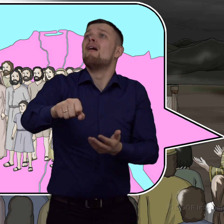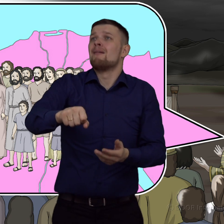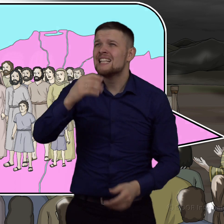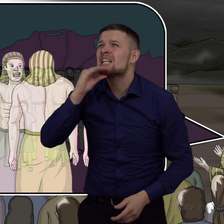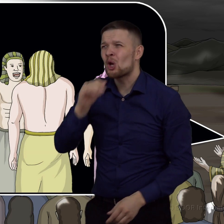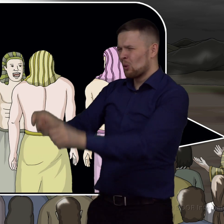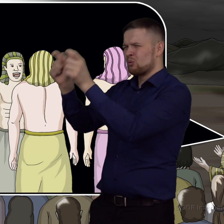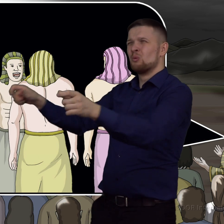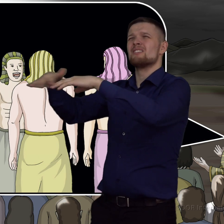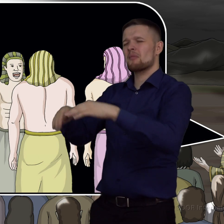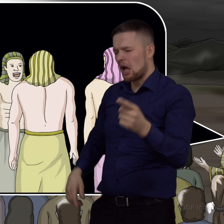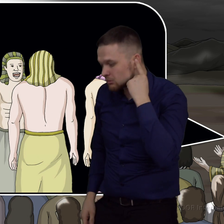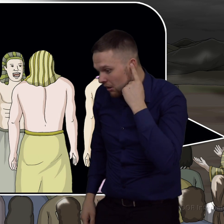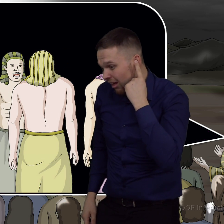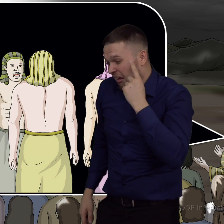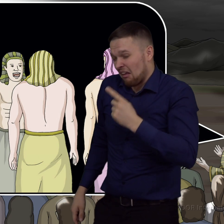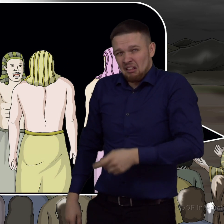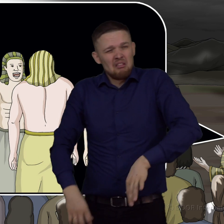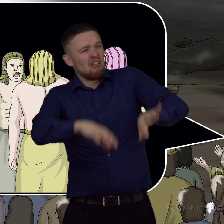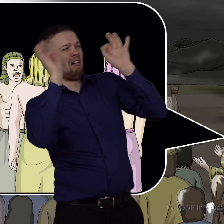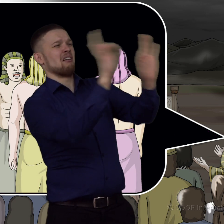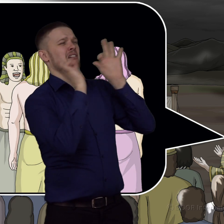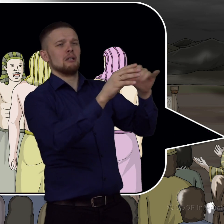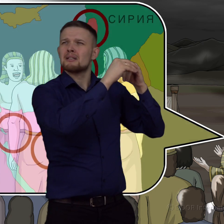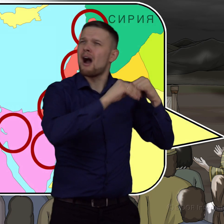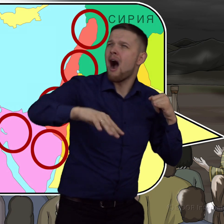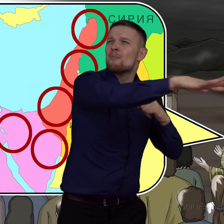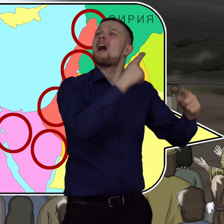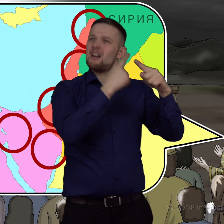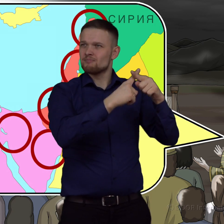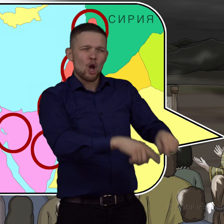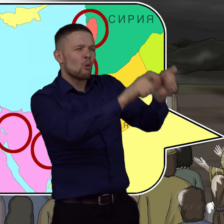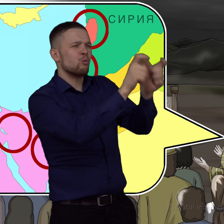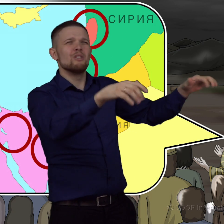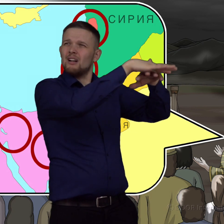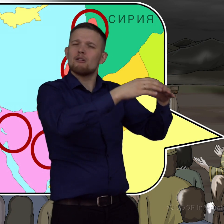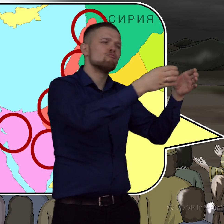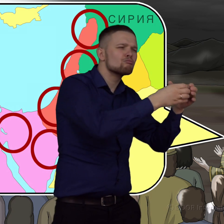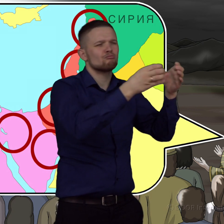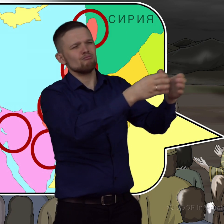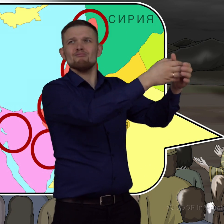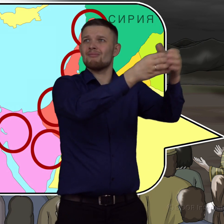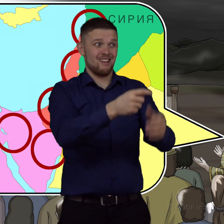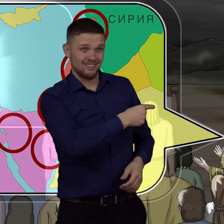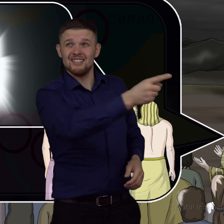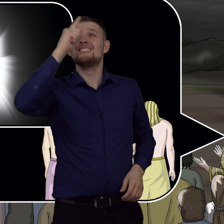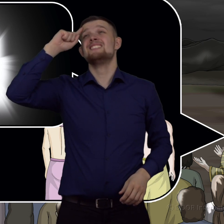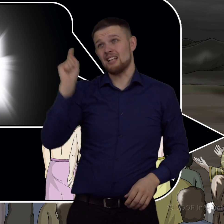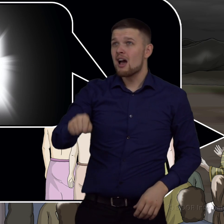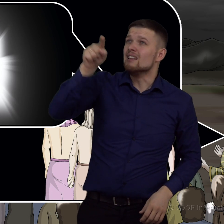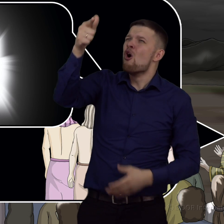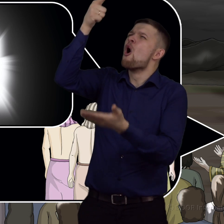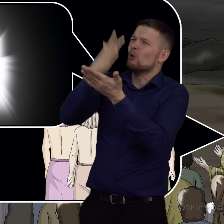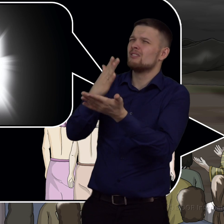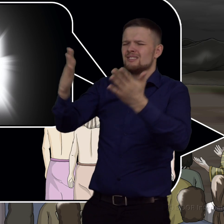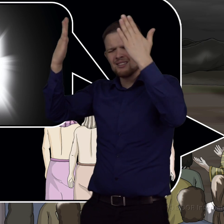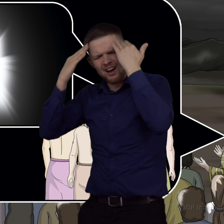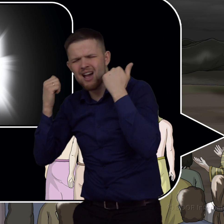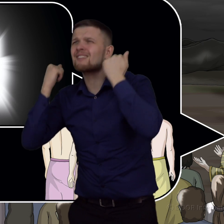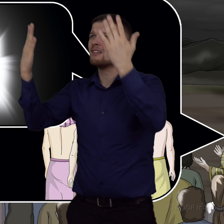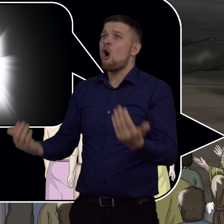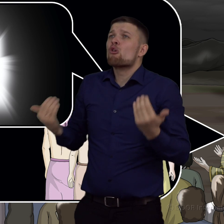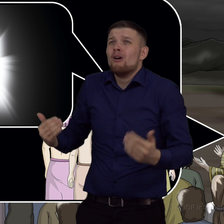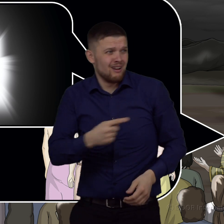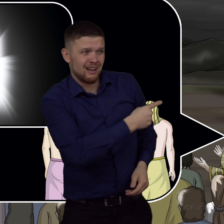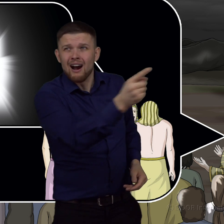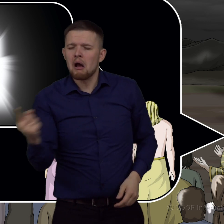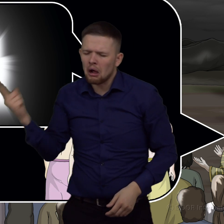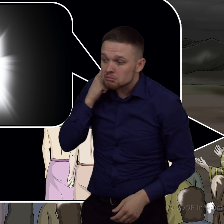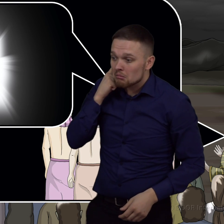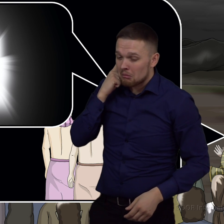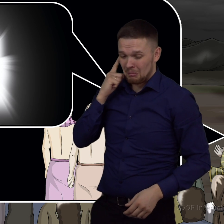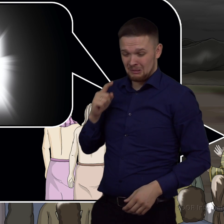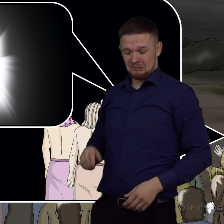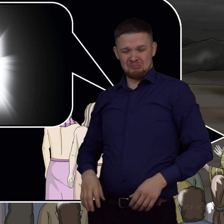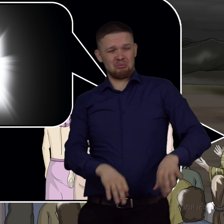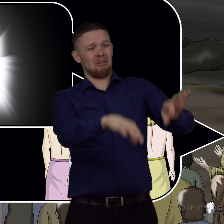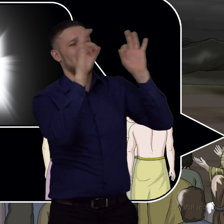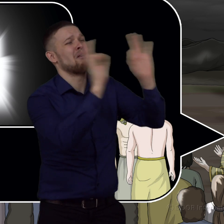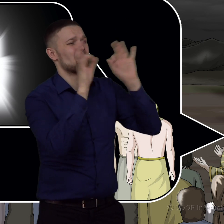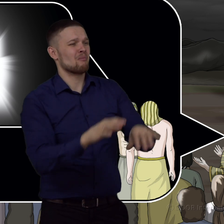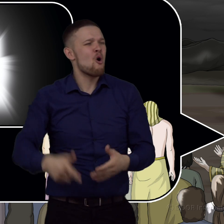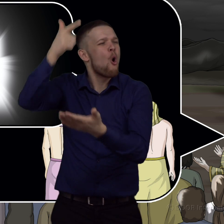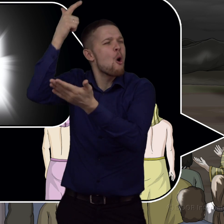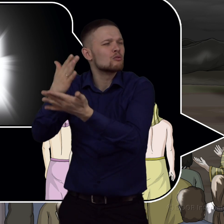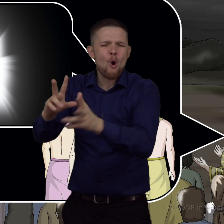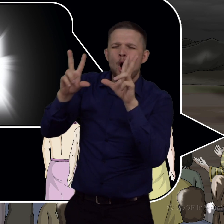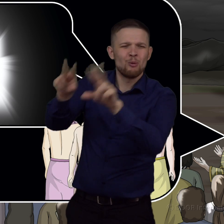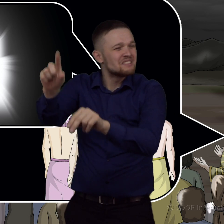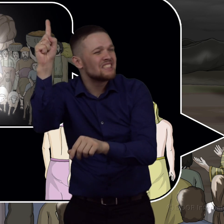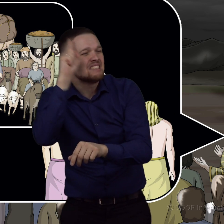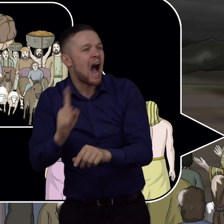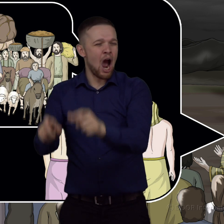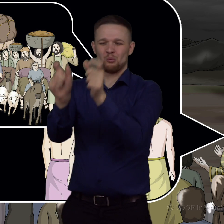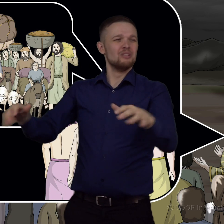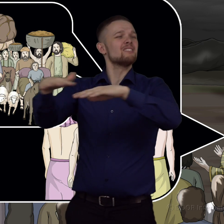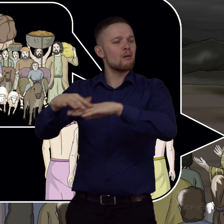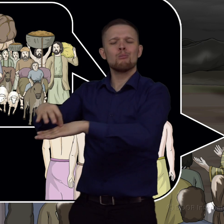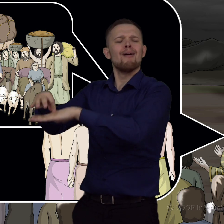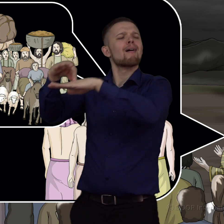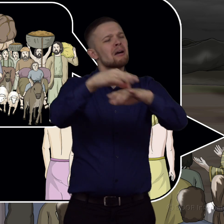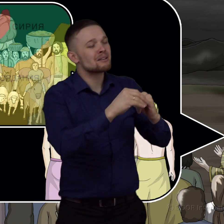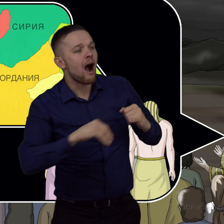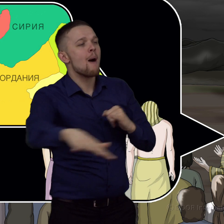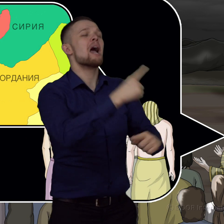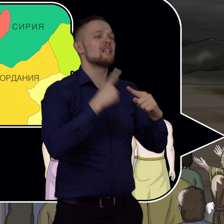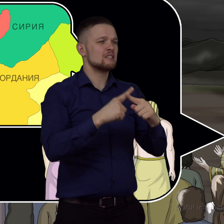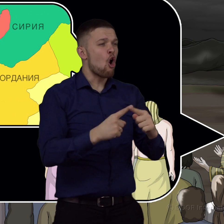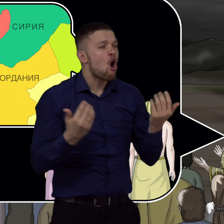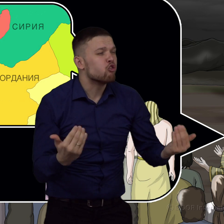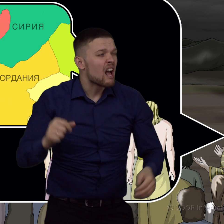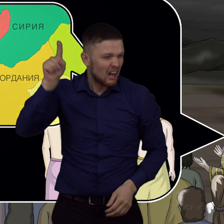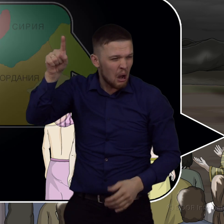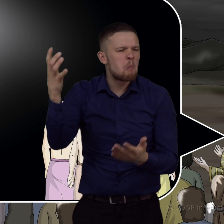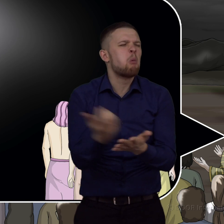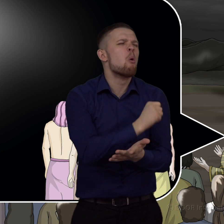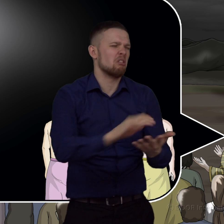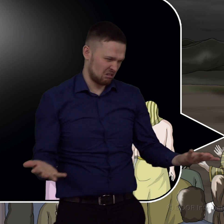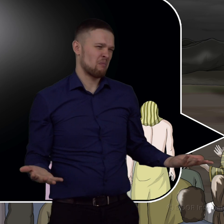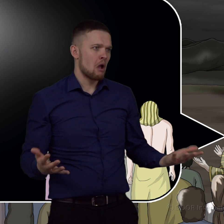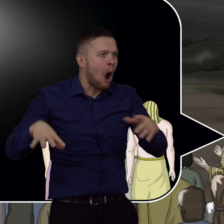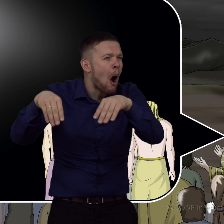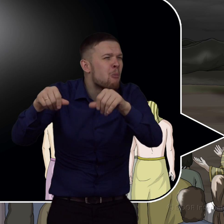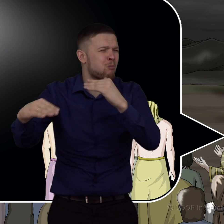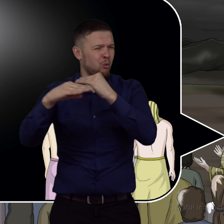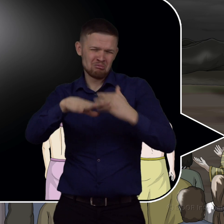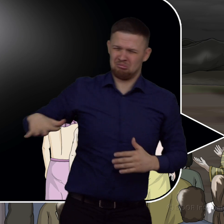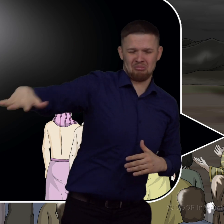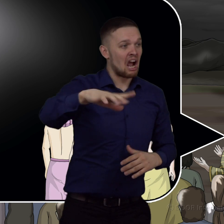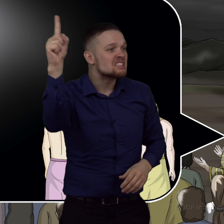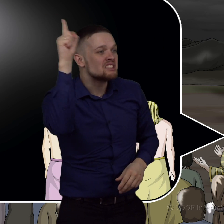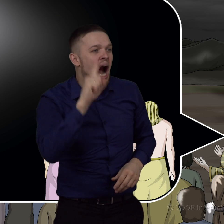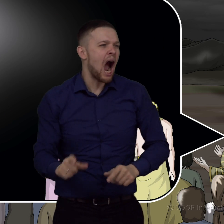If You kill this people as one man, the nations who have heard of Your fame will say, ‘Because the LORD was unable to bring this people into the land He swore to give them, He has slaughtered them in the wilderness.’